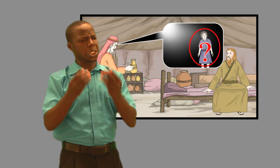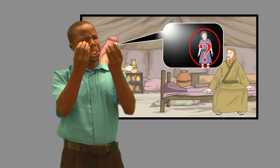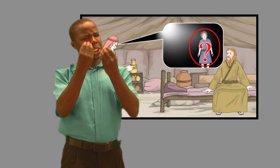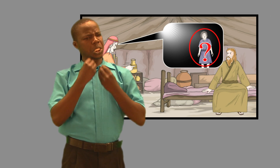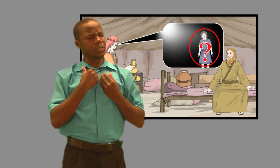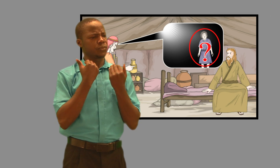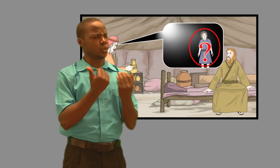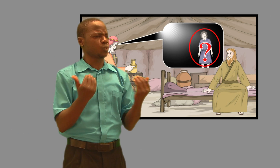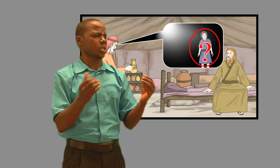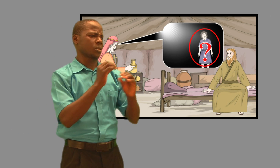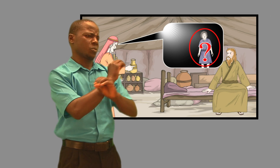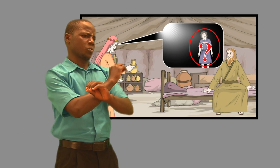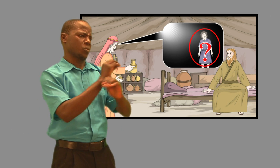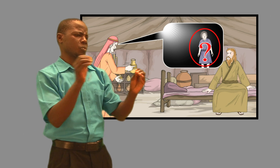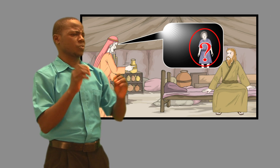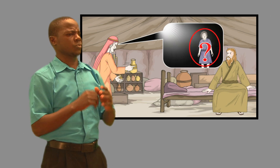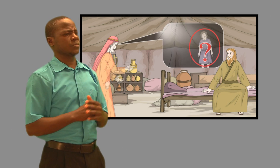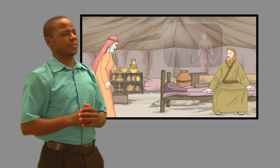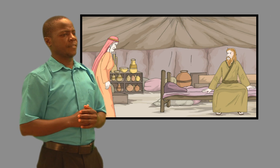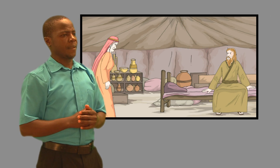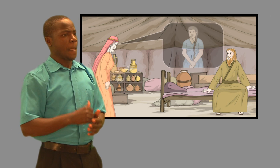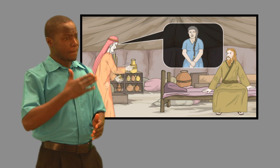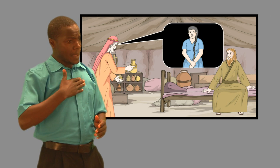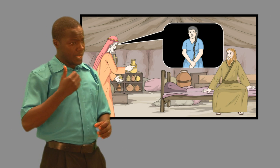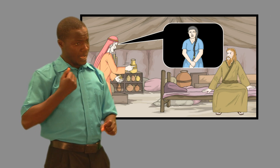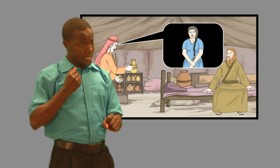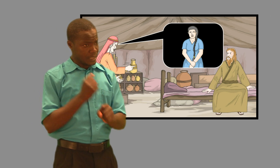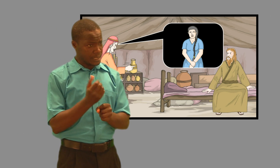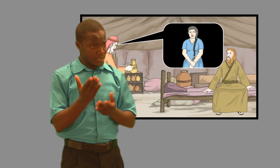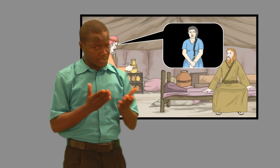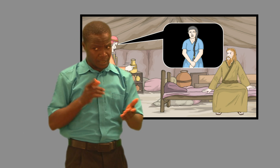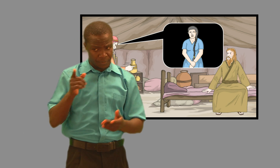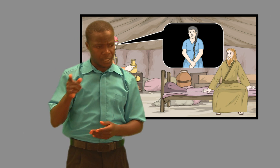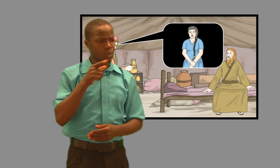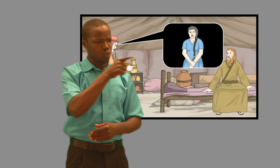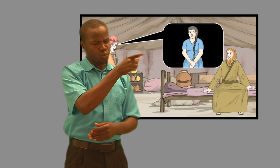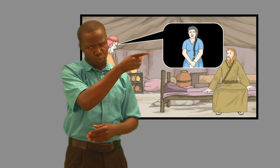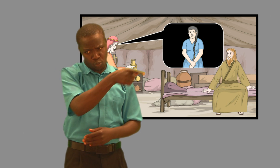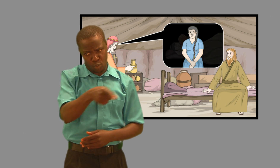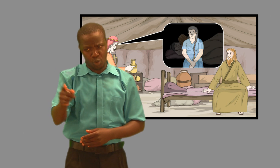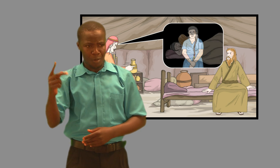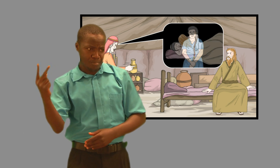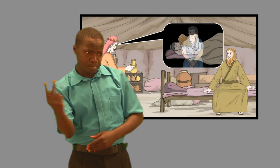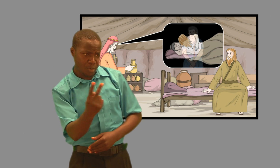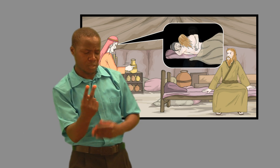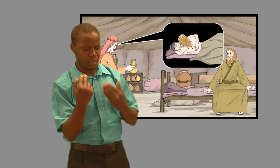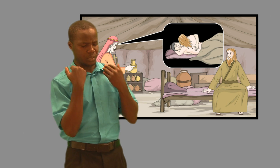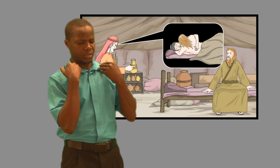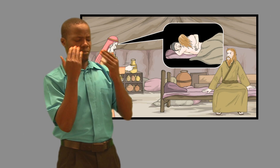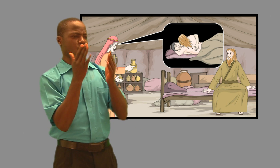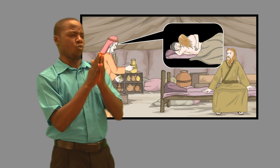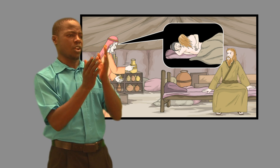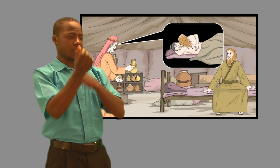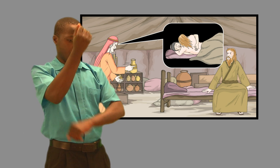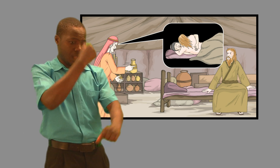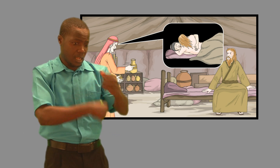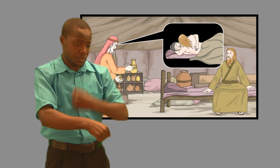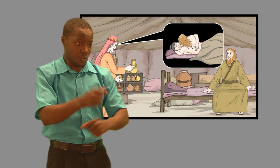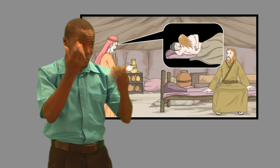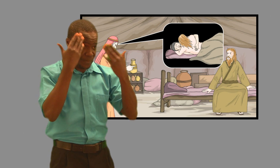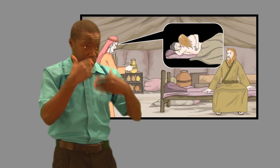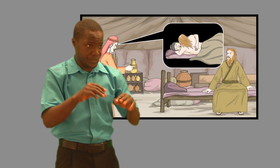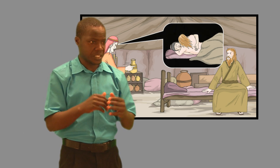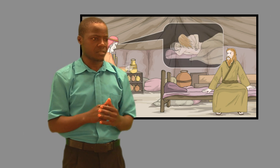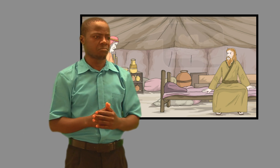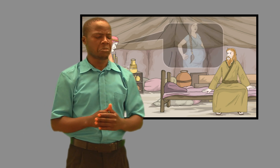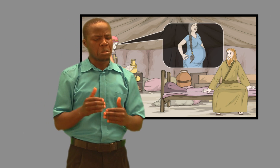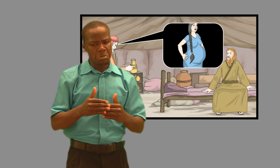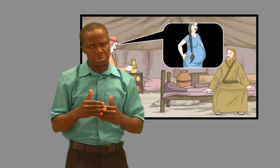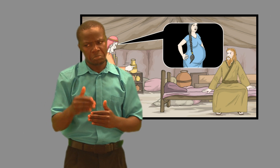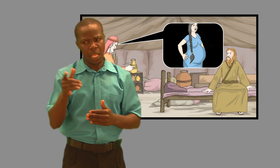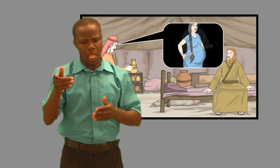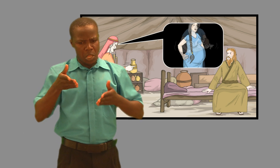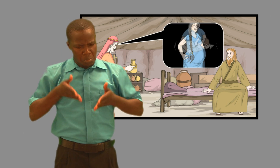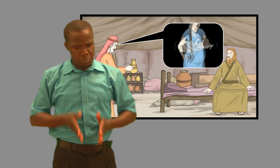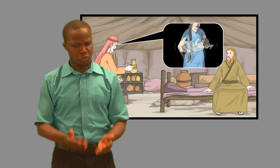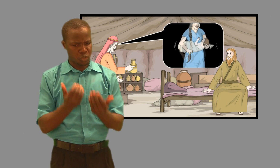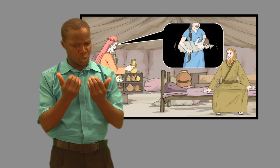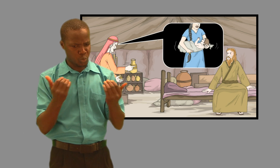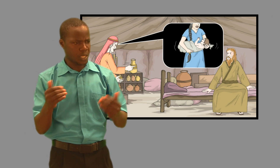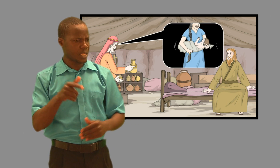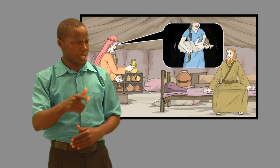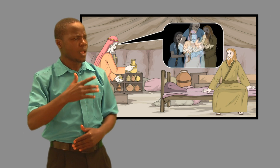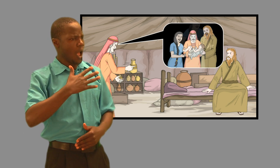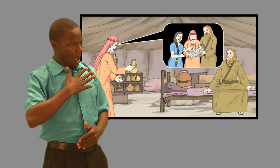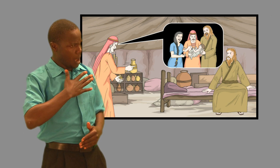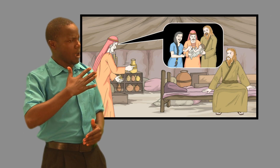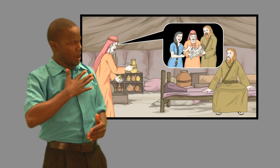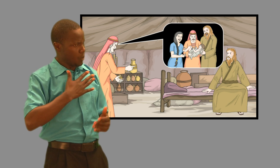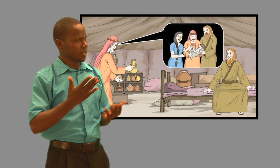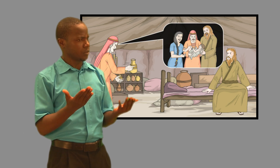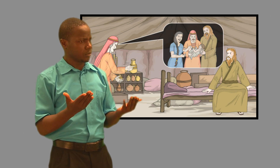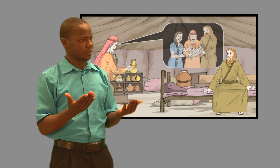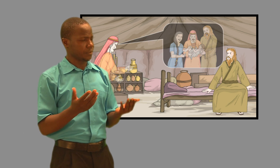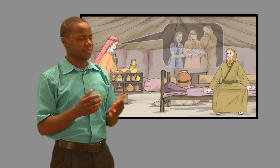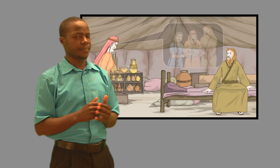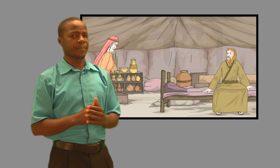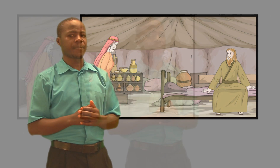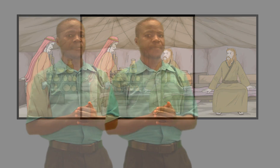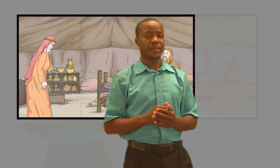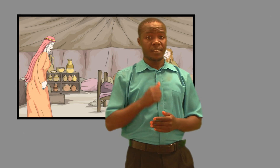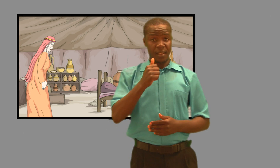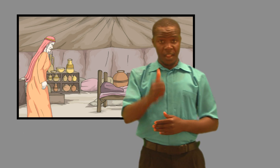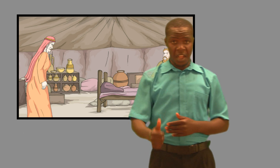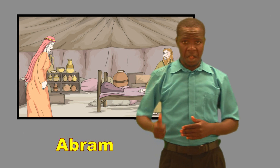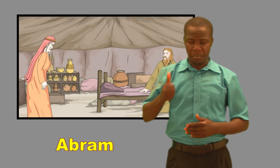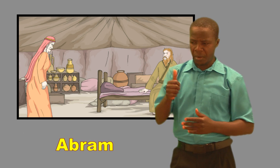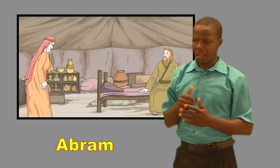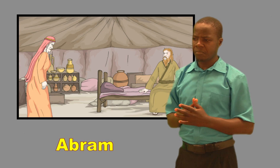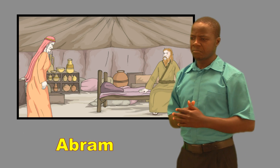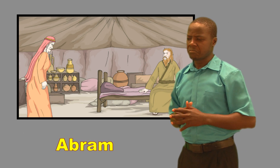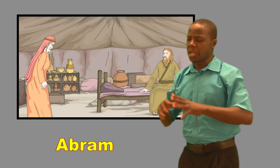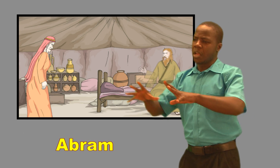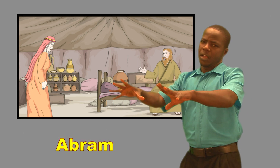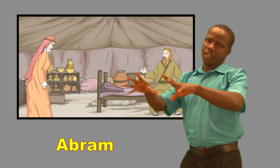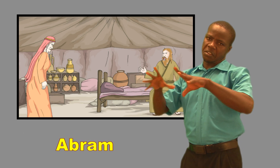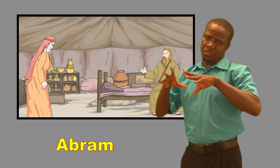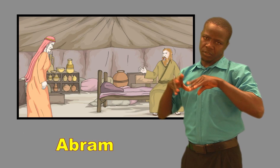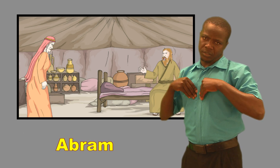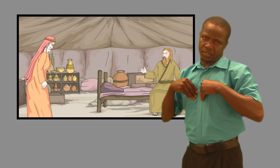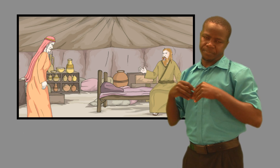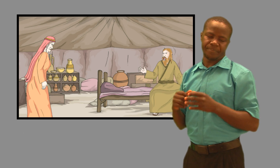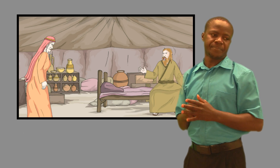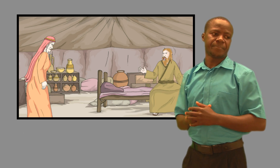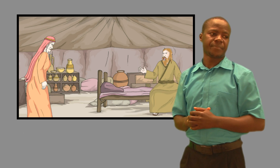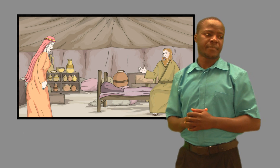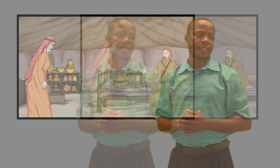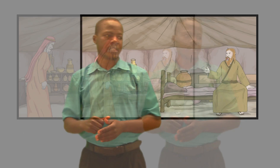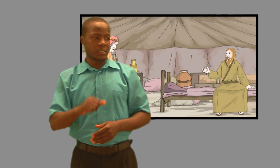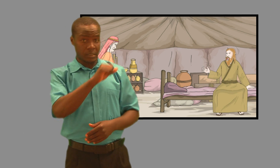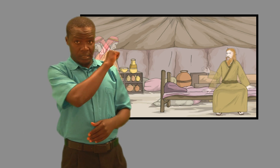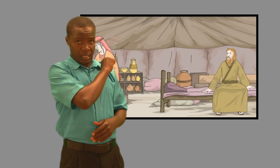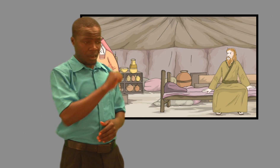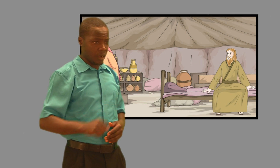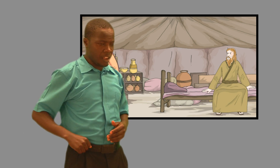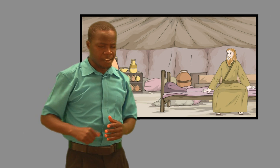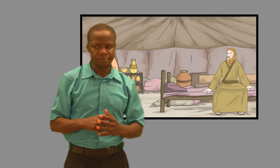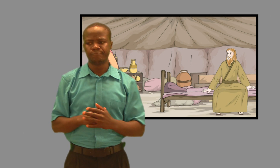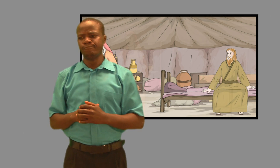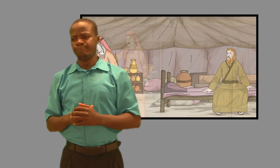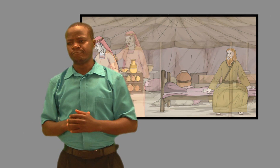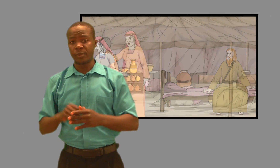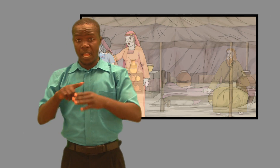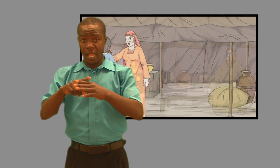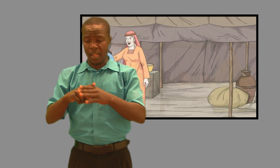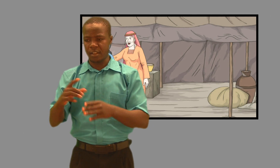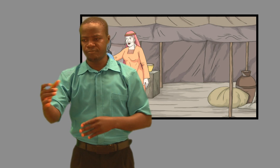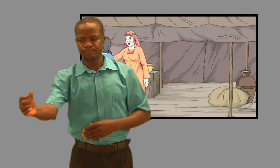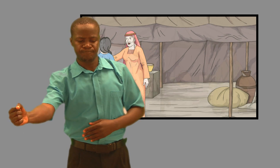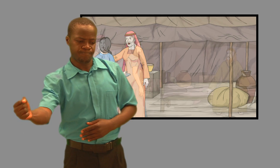Please go to my maidservant; perhaps I can build a family by her.” And Abram listened to the voice of Sarai.